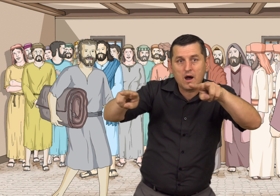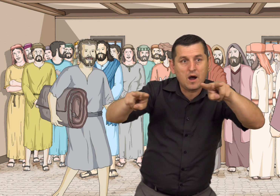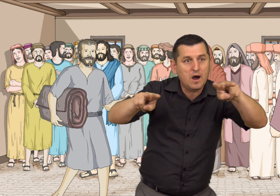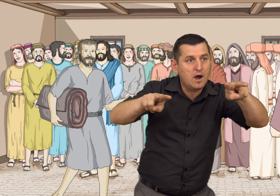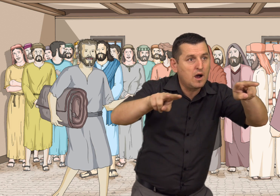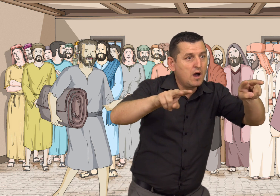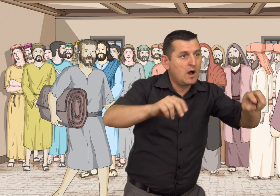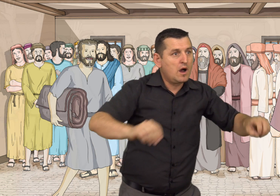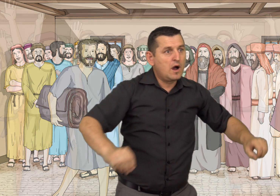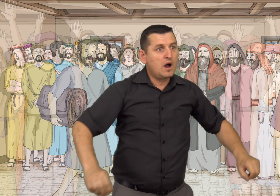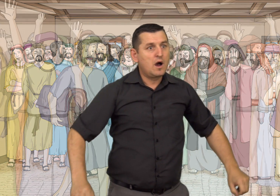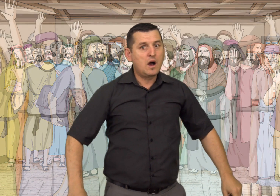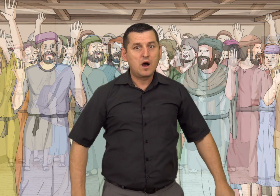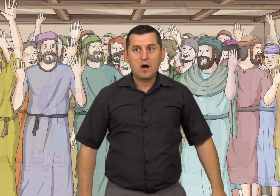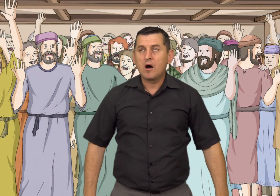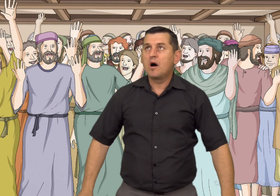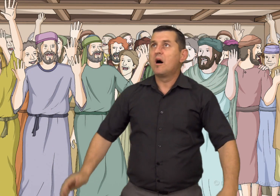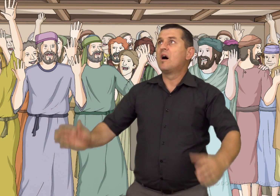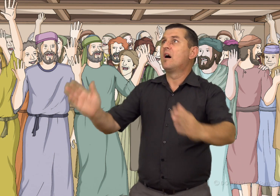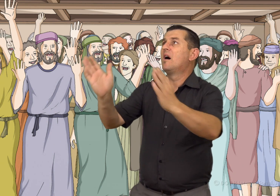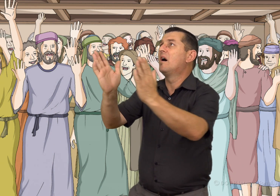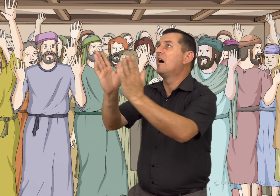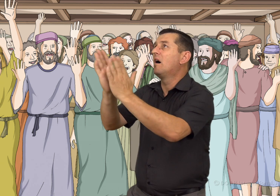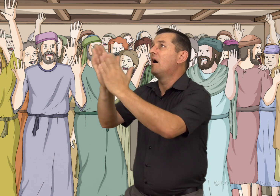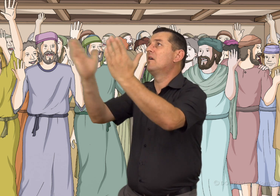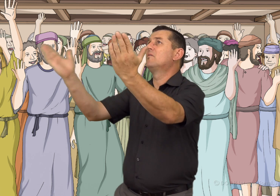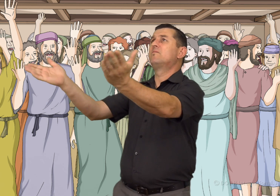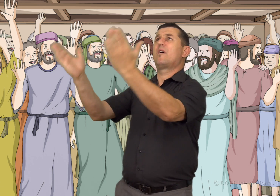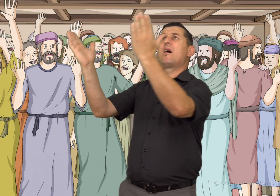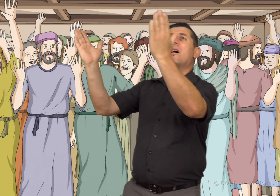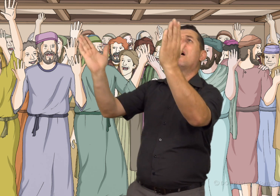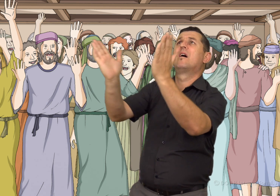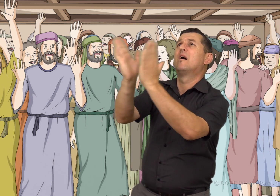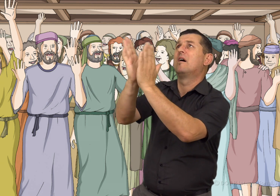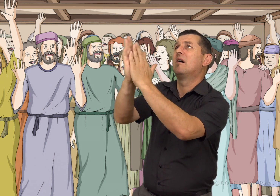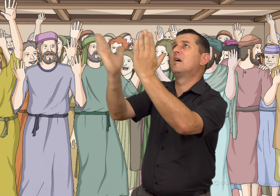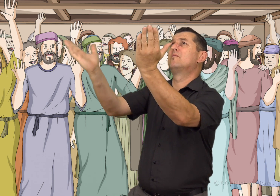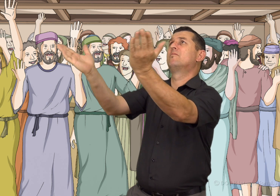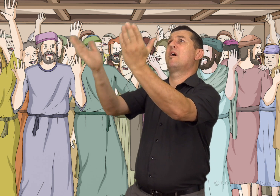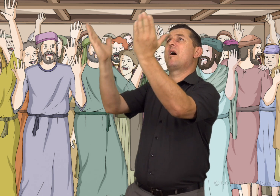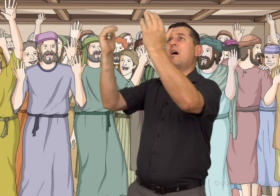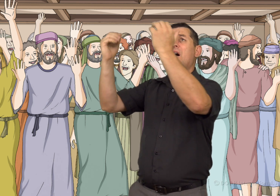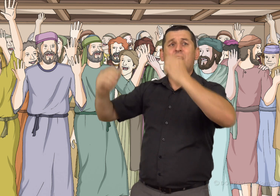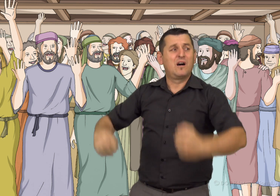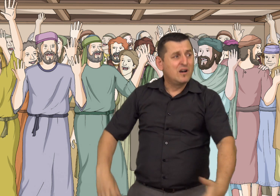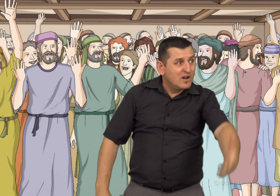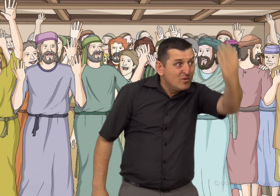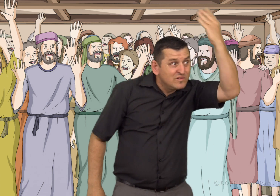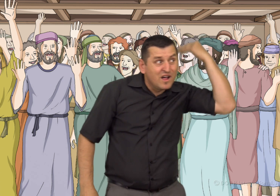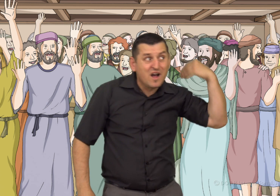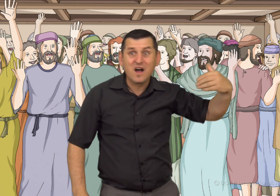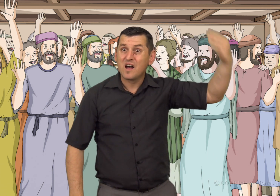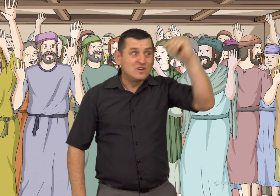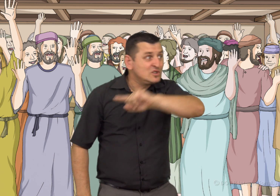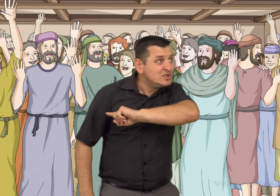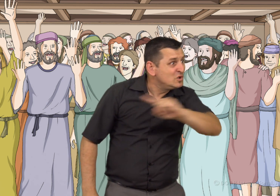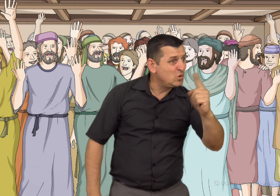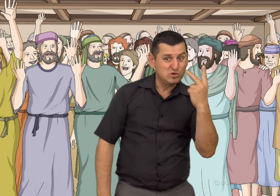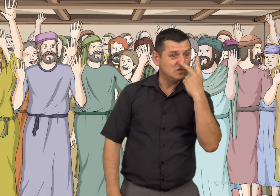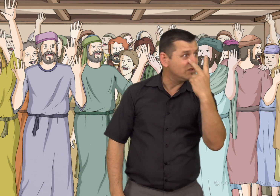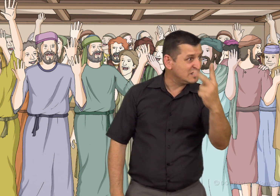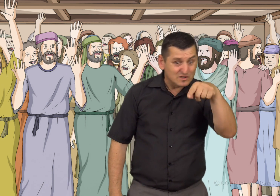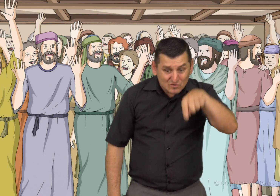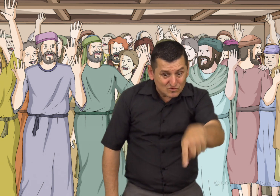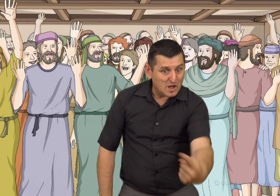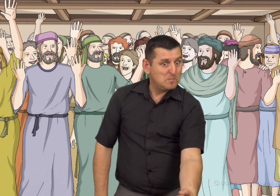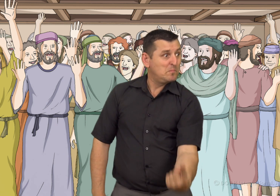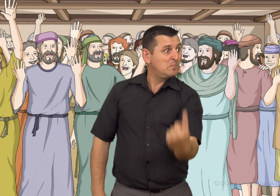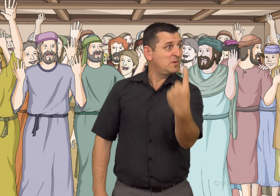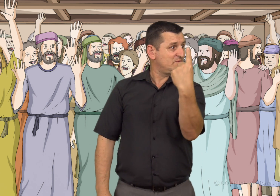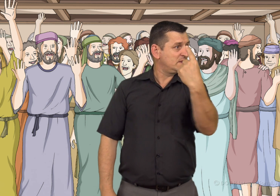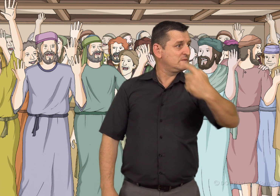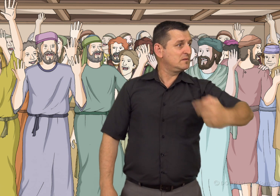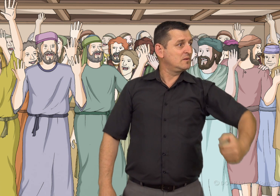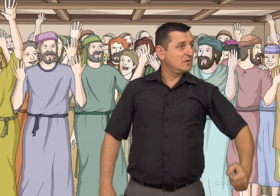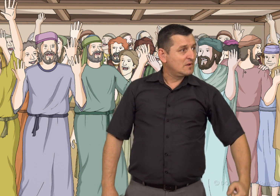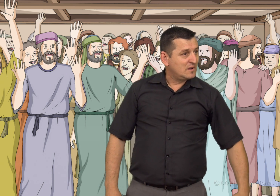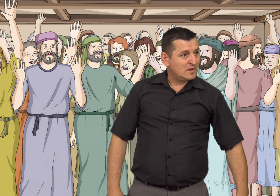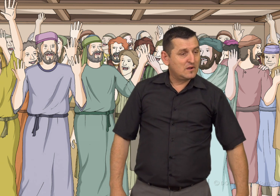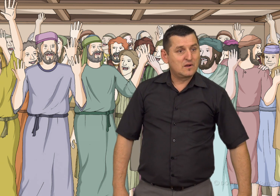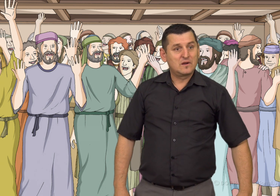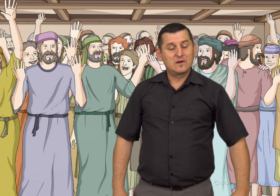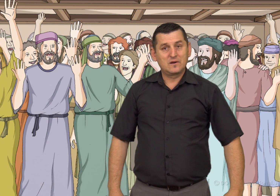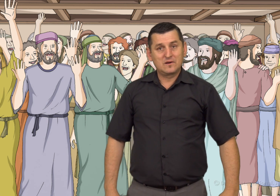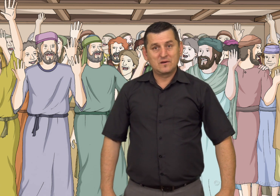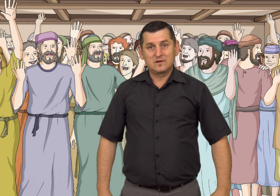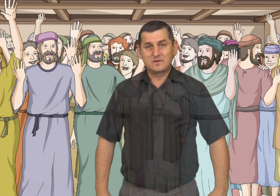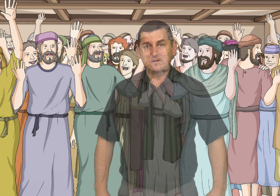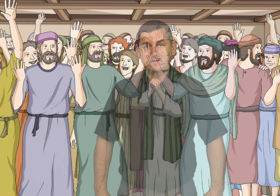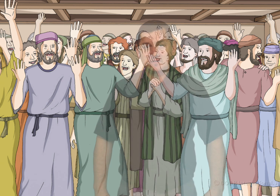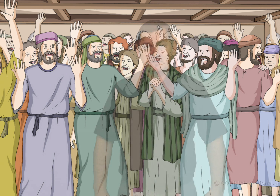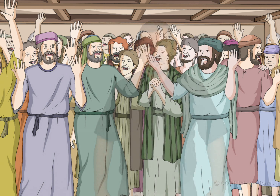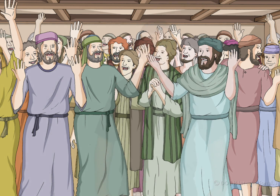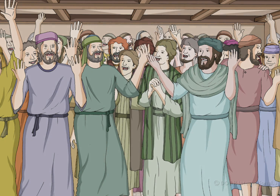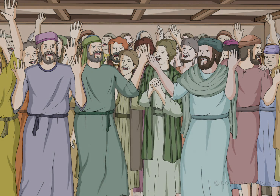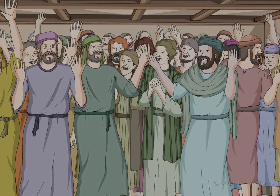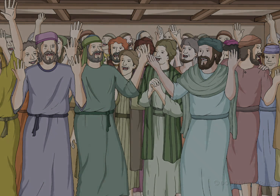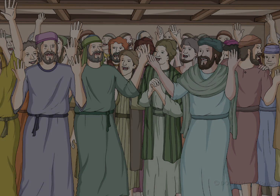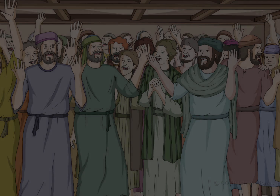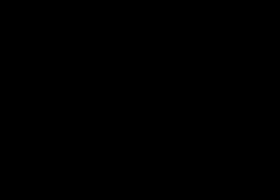As a result, they were all astounded and glorified God, saying, “We have never seen anything like this!”